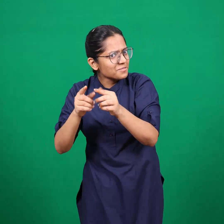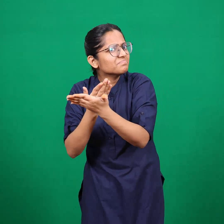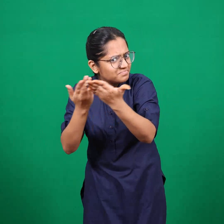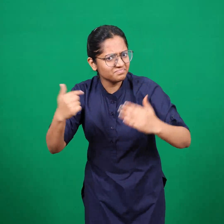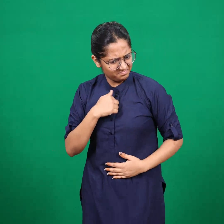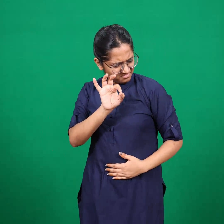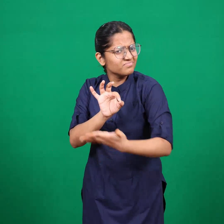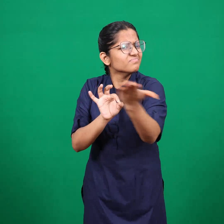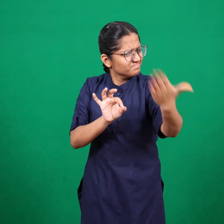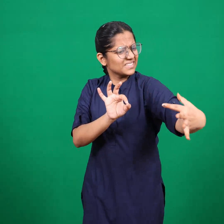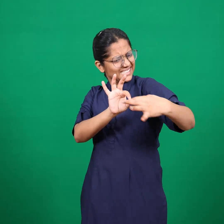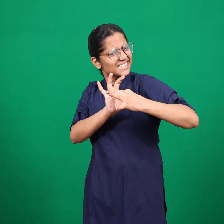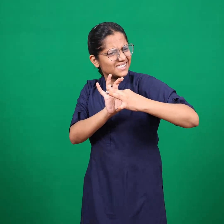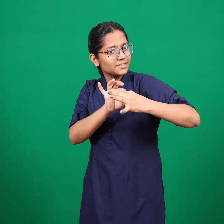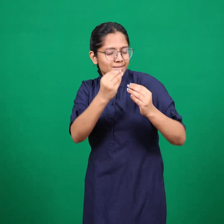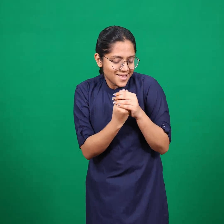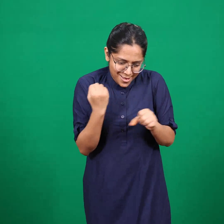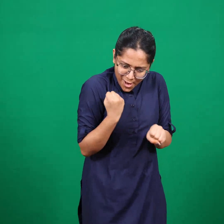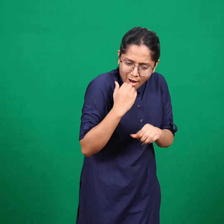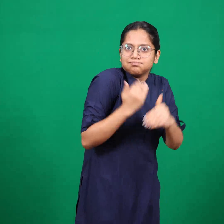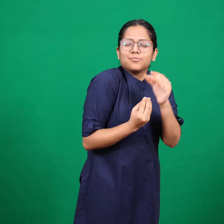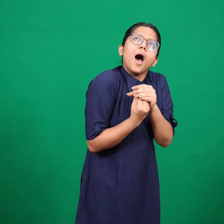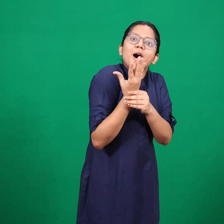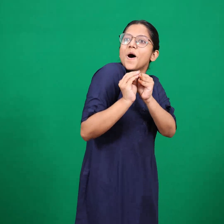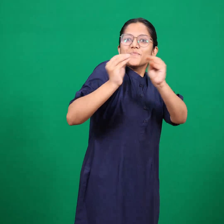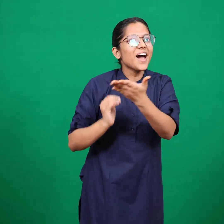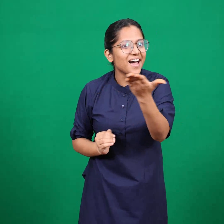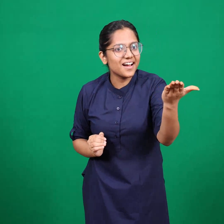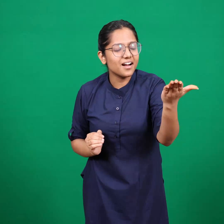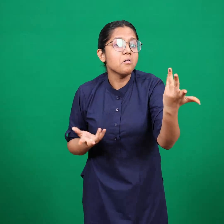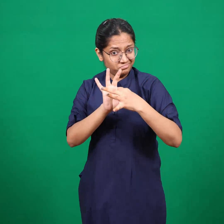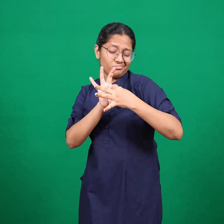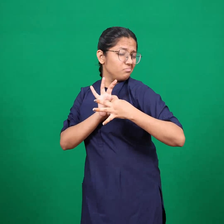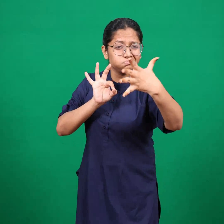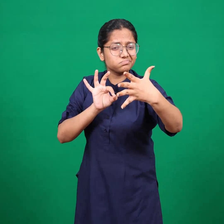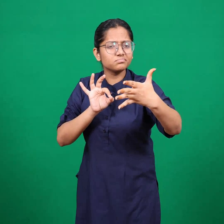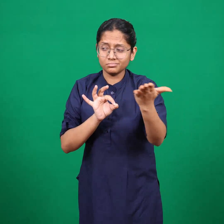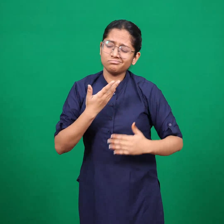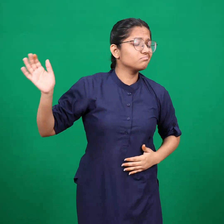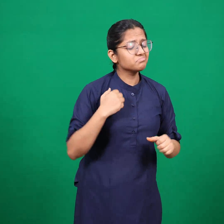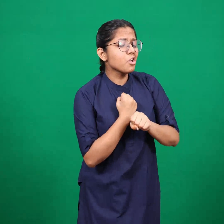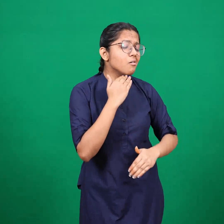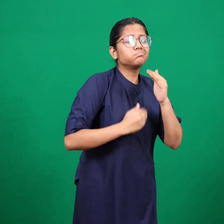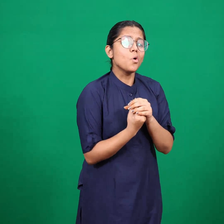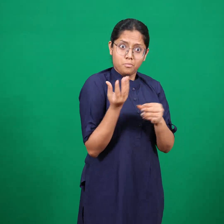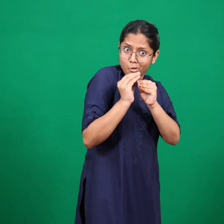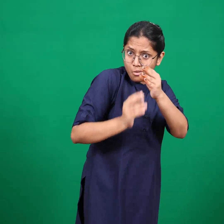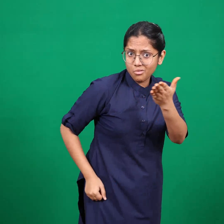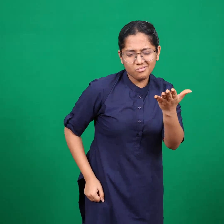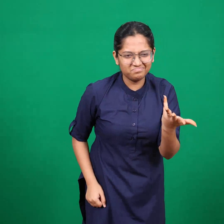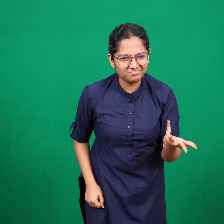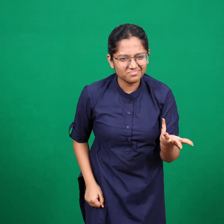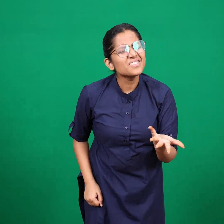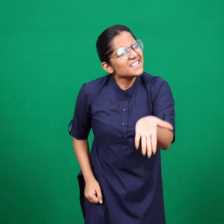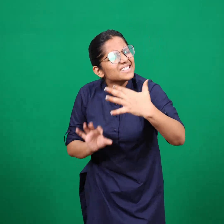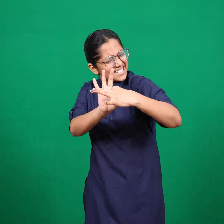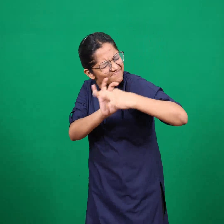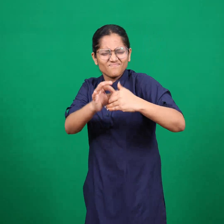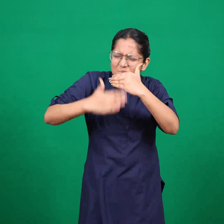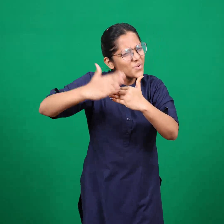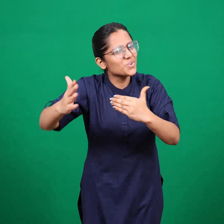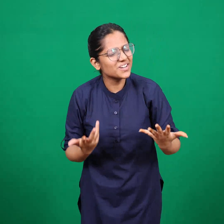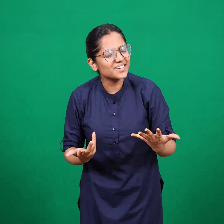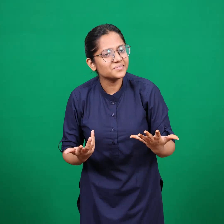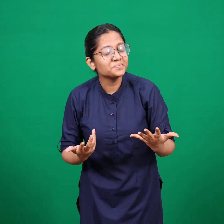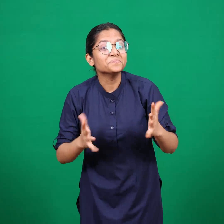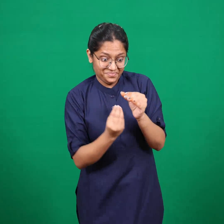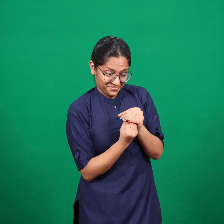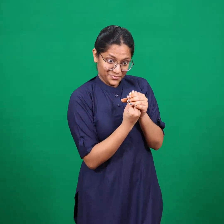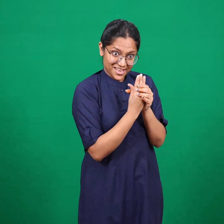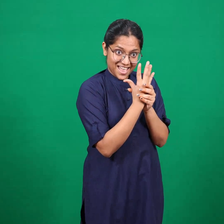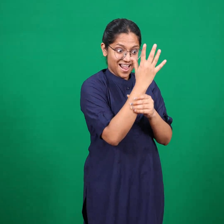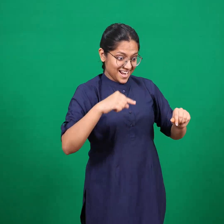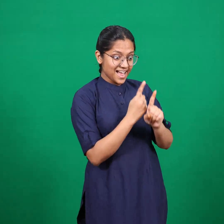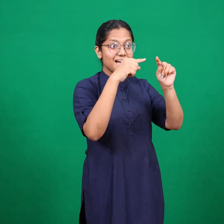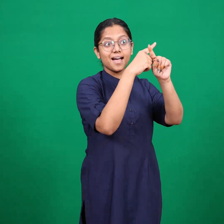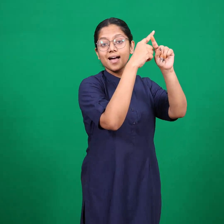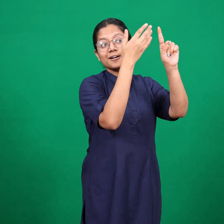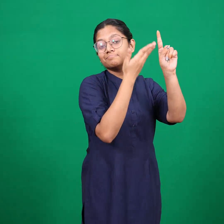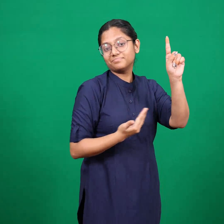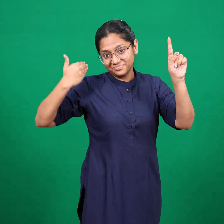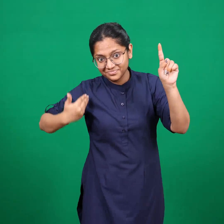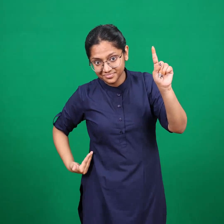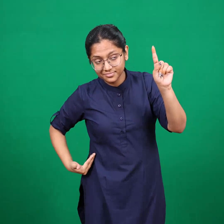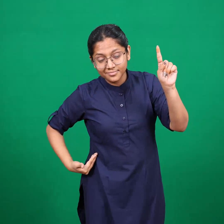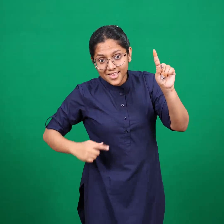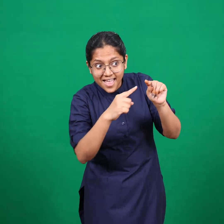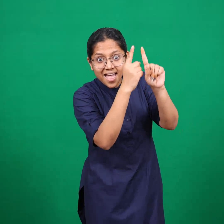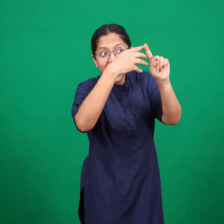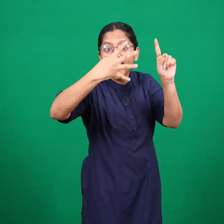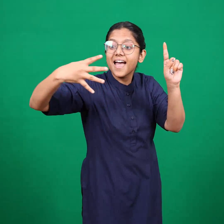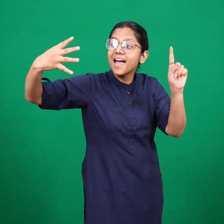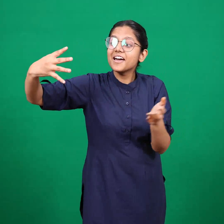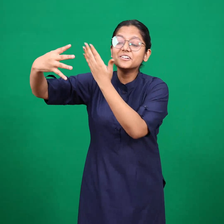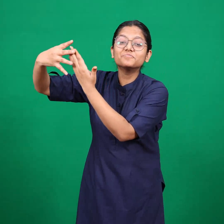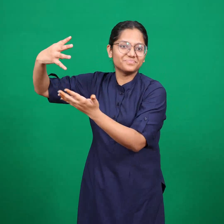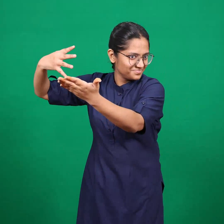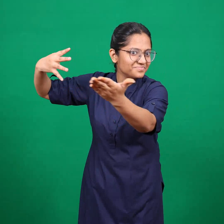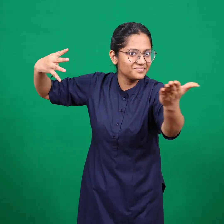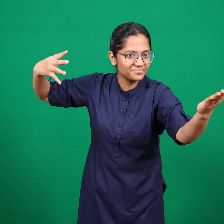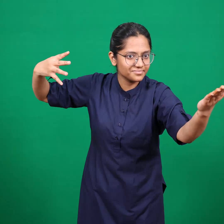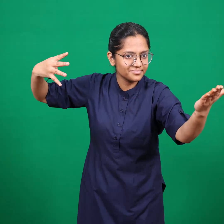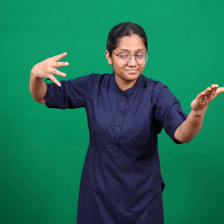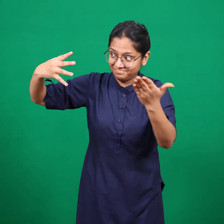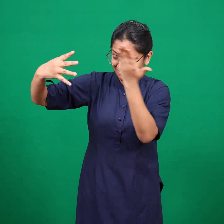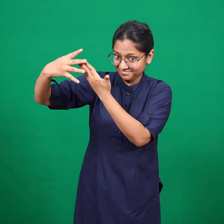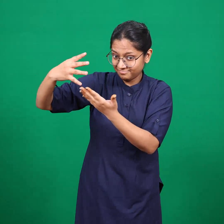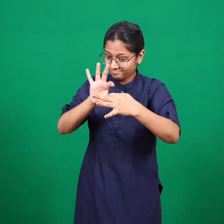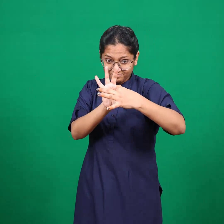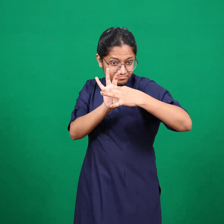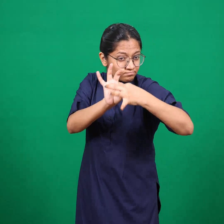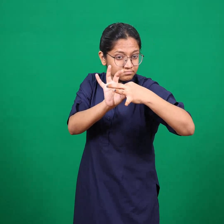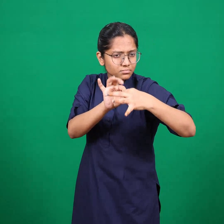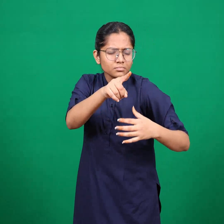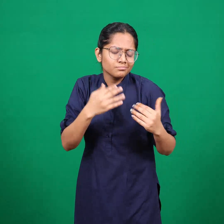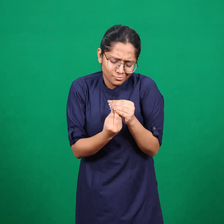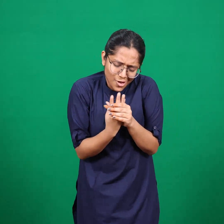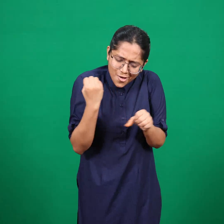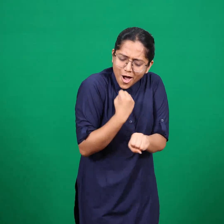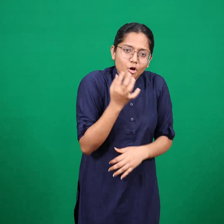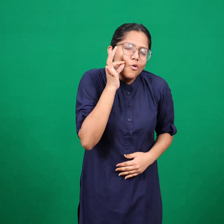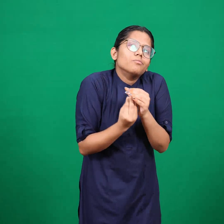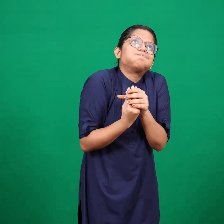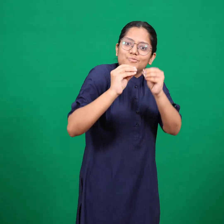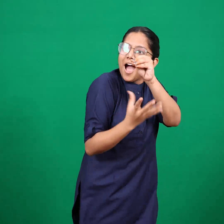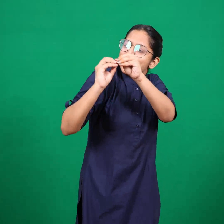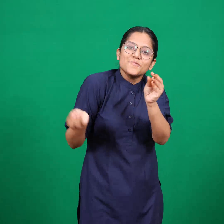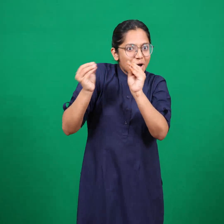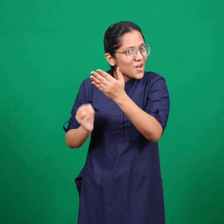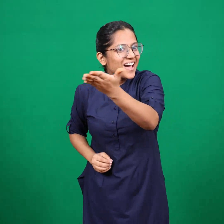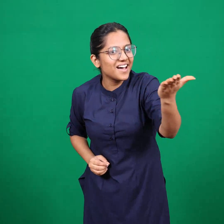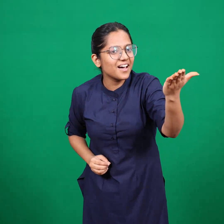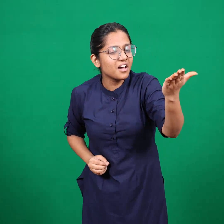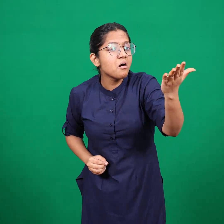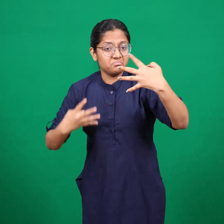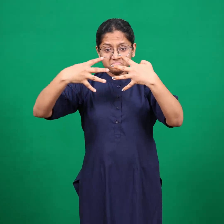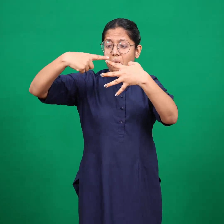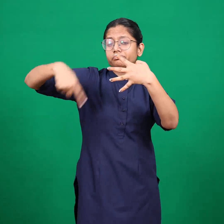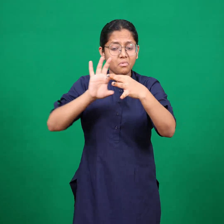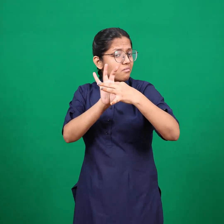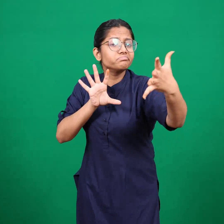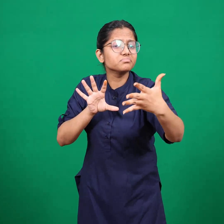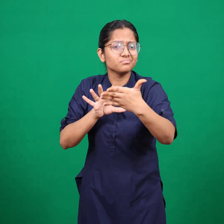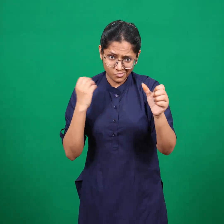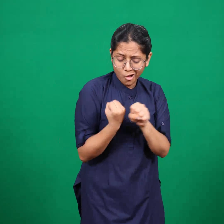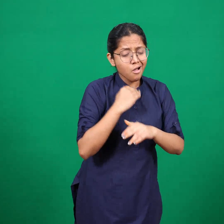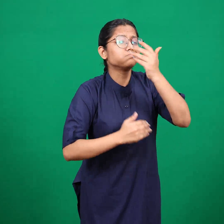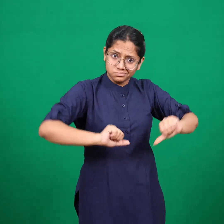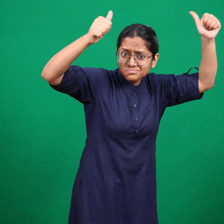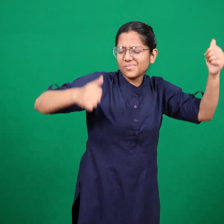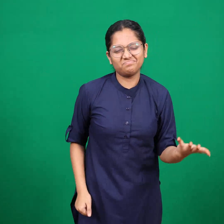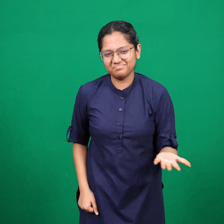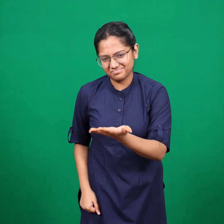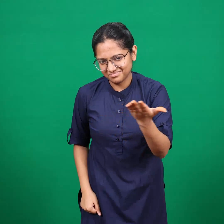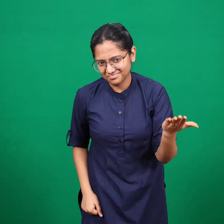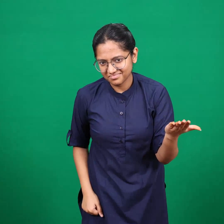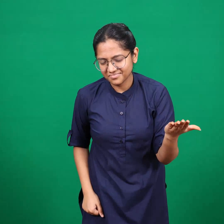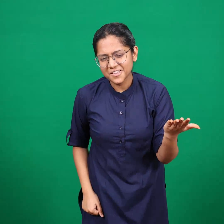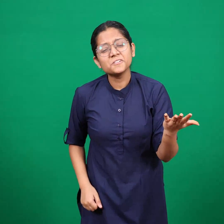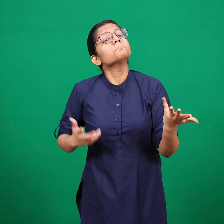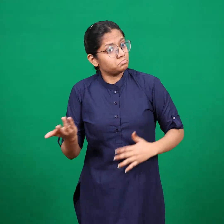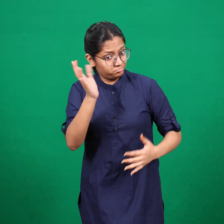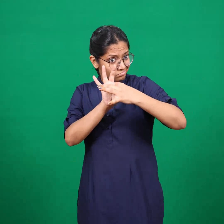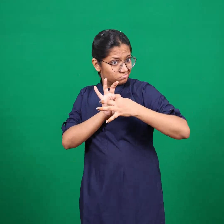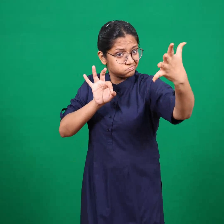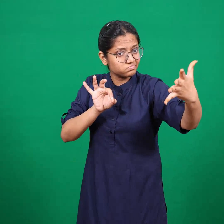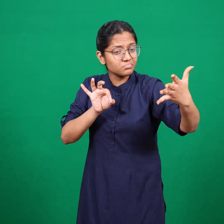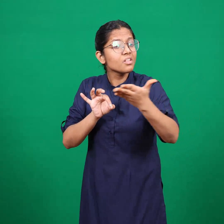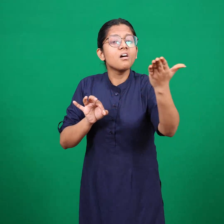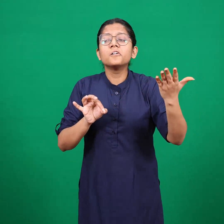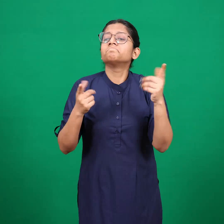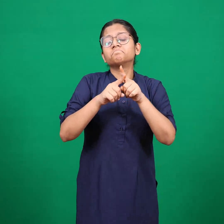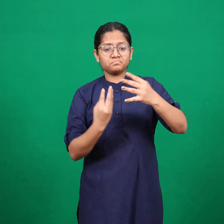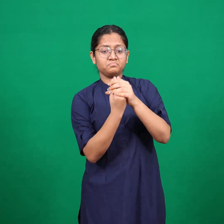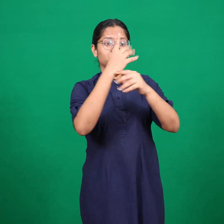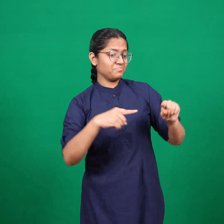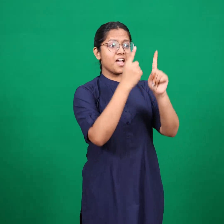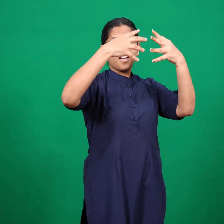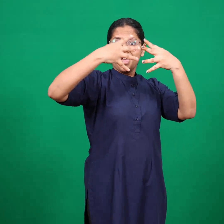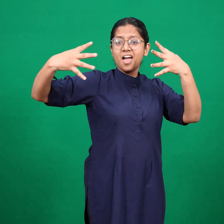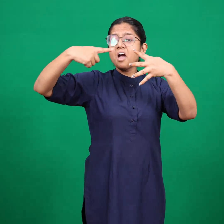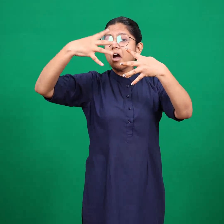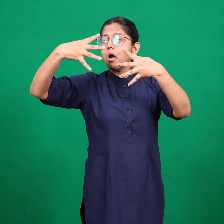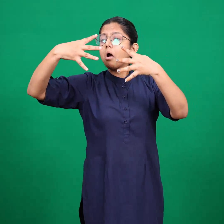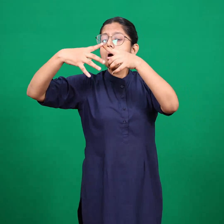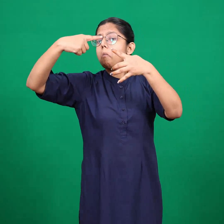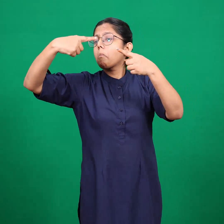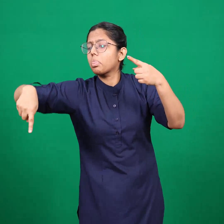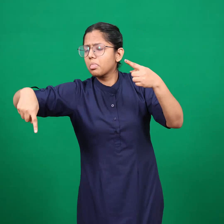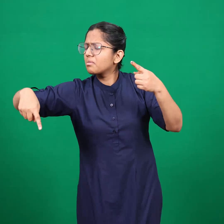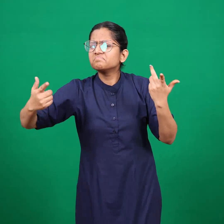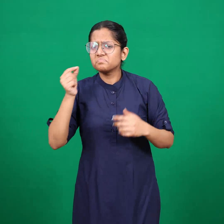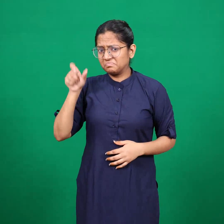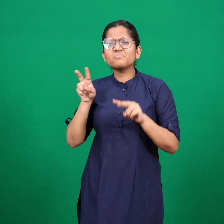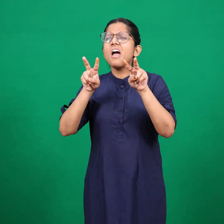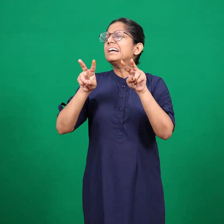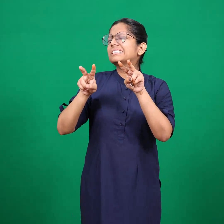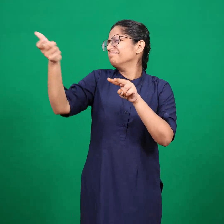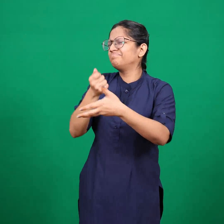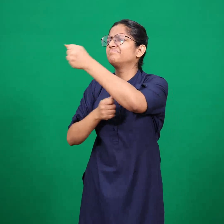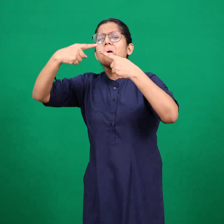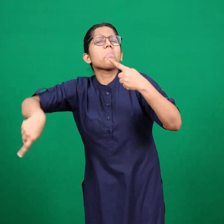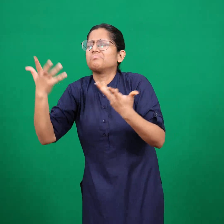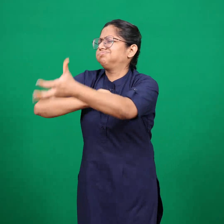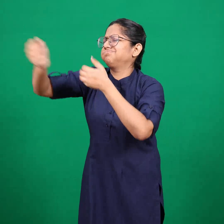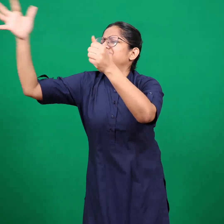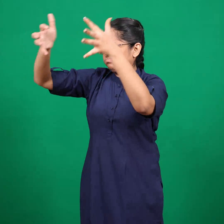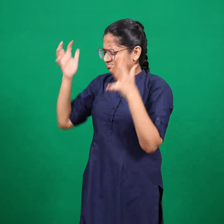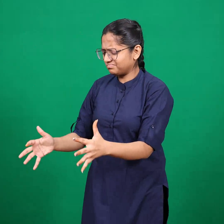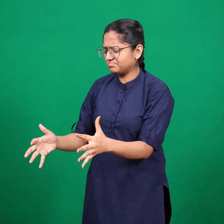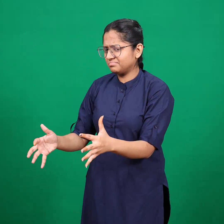I am the vine and you are the branches. The one who remains in Me, and I in him, will bear much fruit. For apart from Me you can do nothing. If anyone does not remain in Me, he is like a branch that is thrown away and withers.